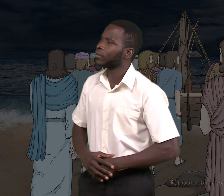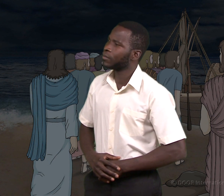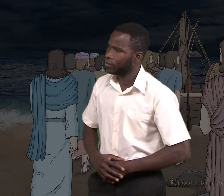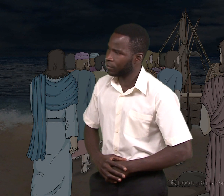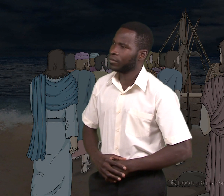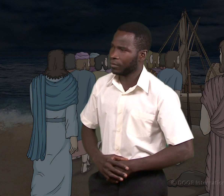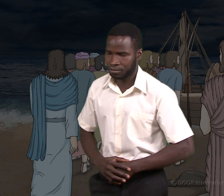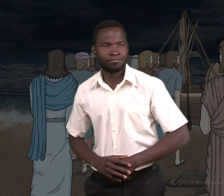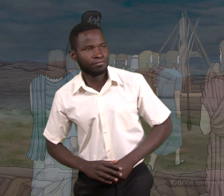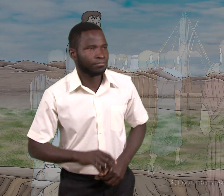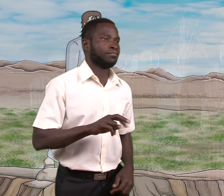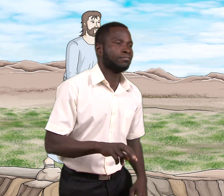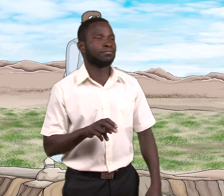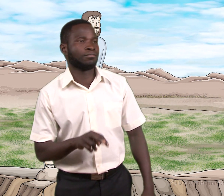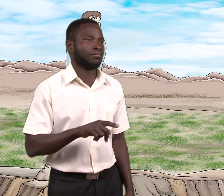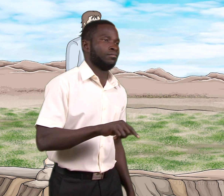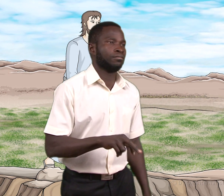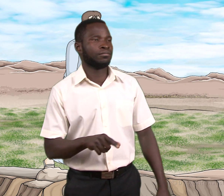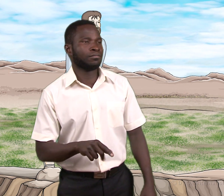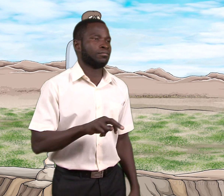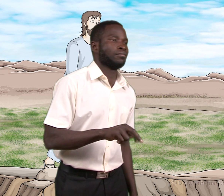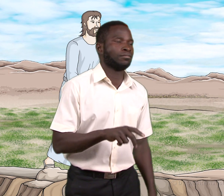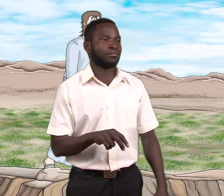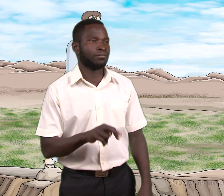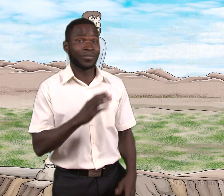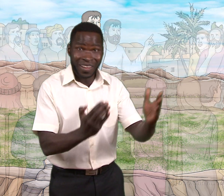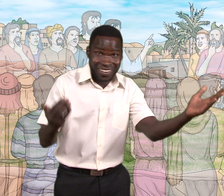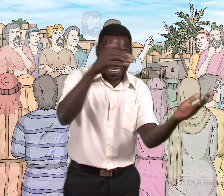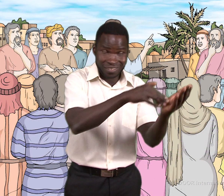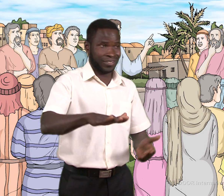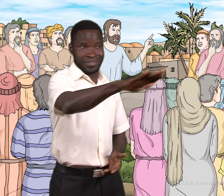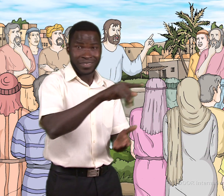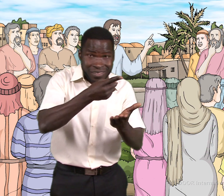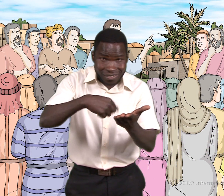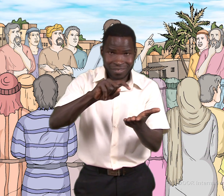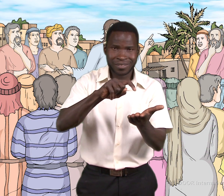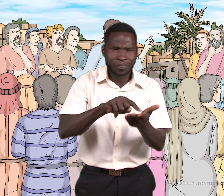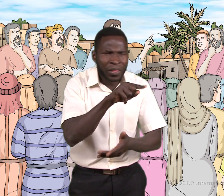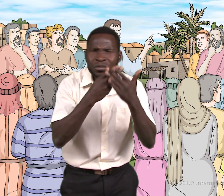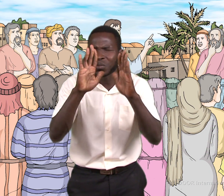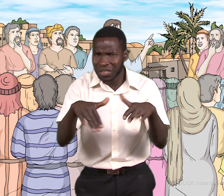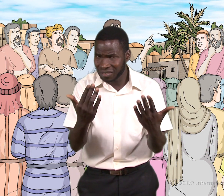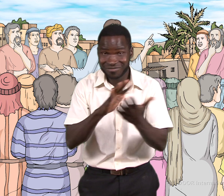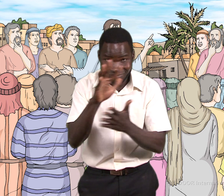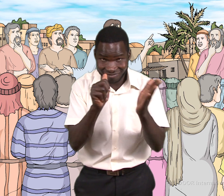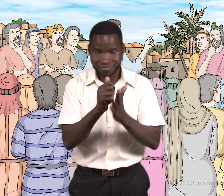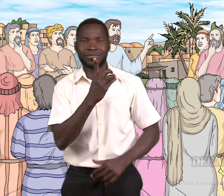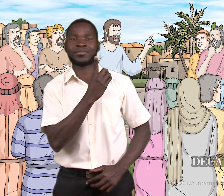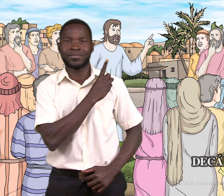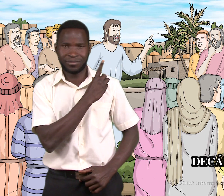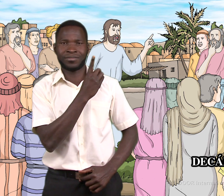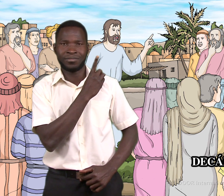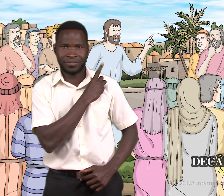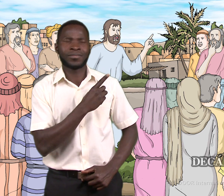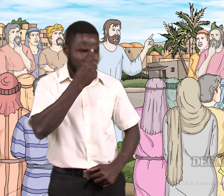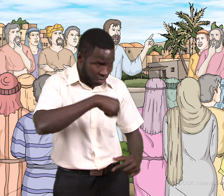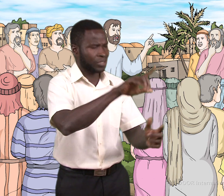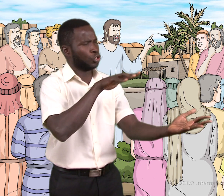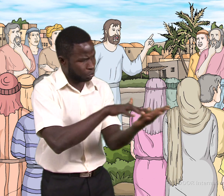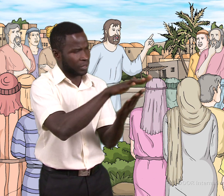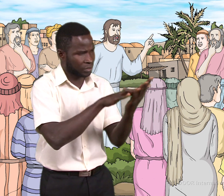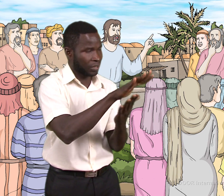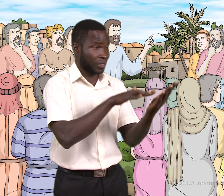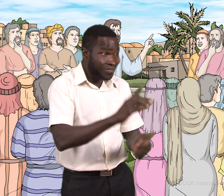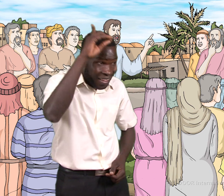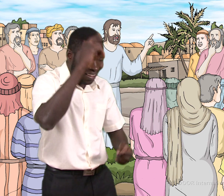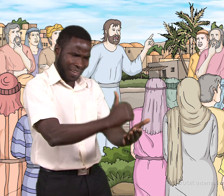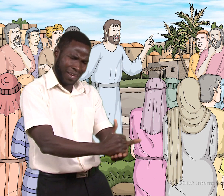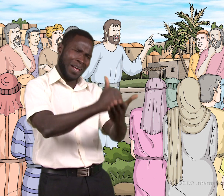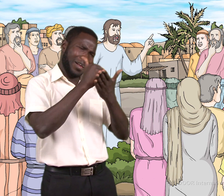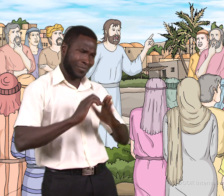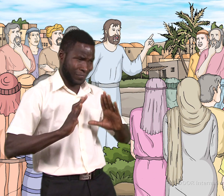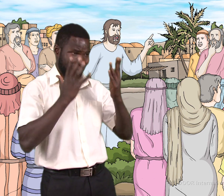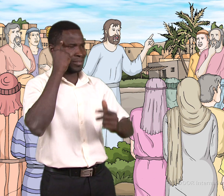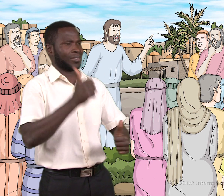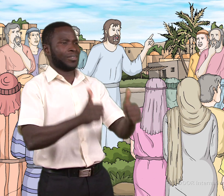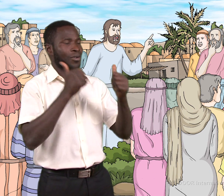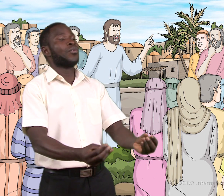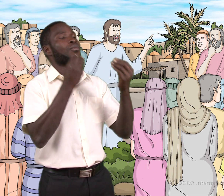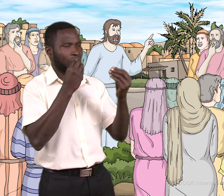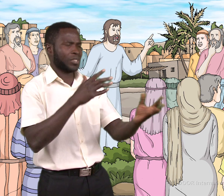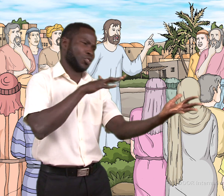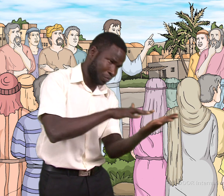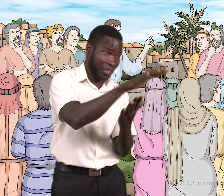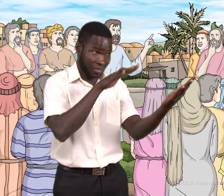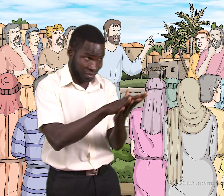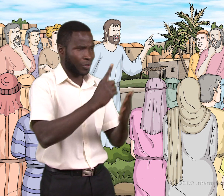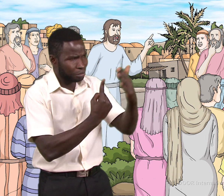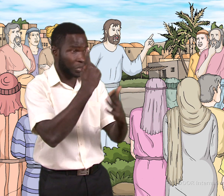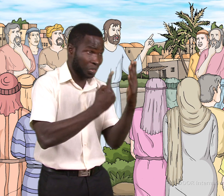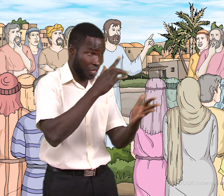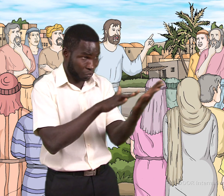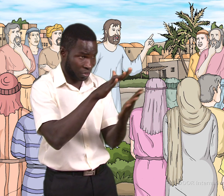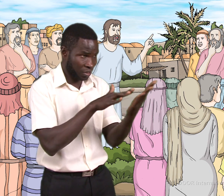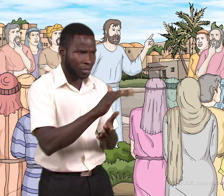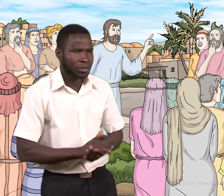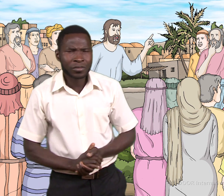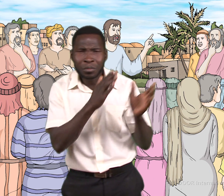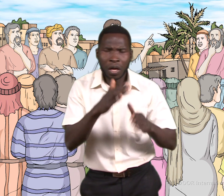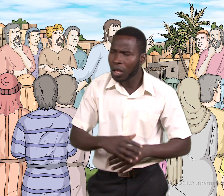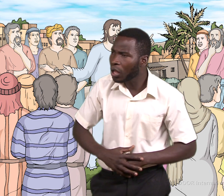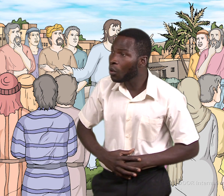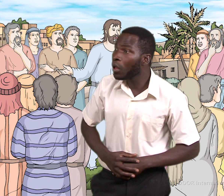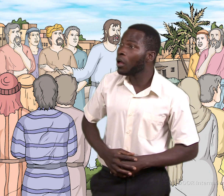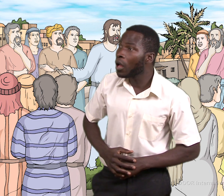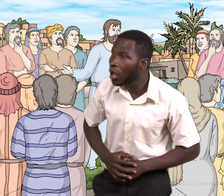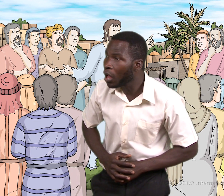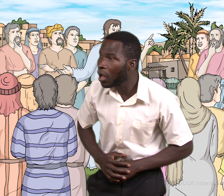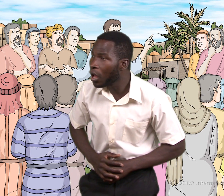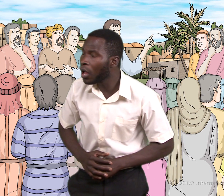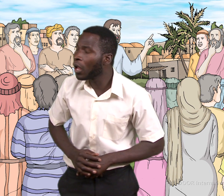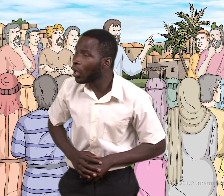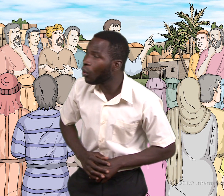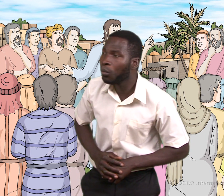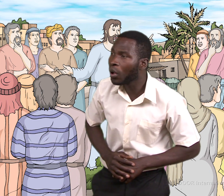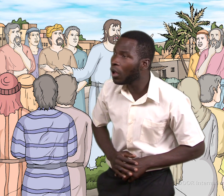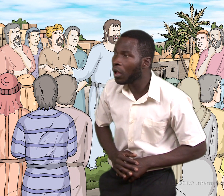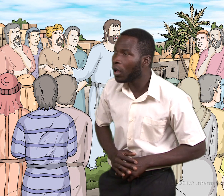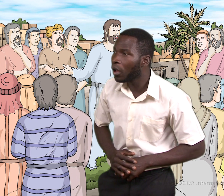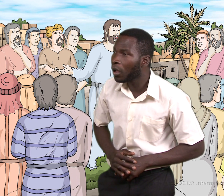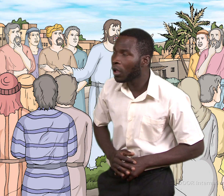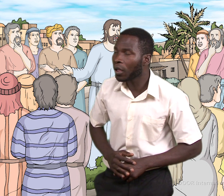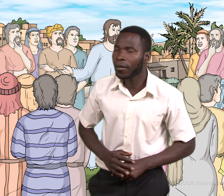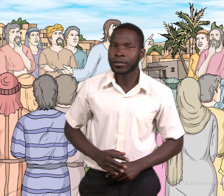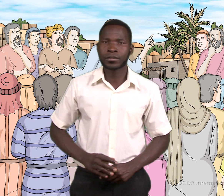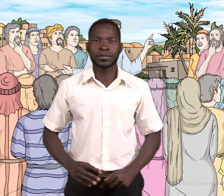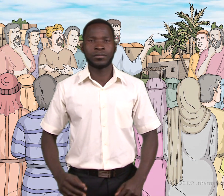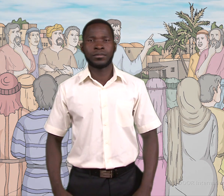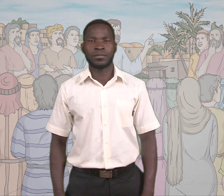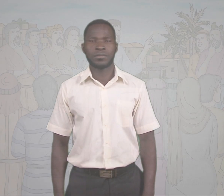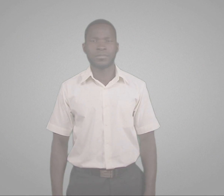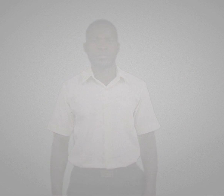So the man went away and began to proclaim throughout the Decapolis how much Jesus had done for him.